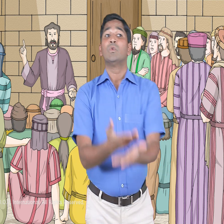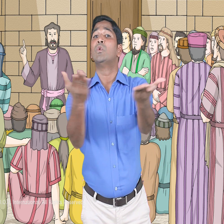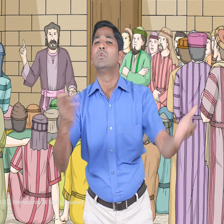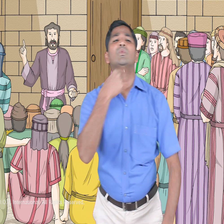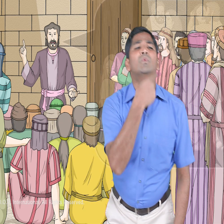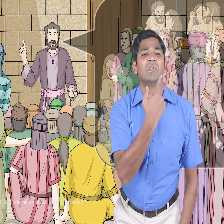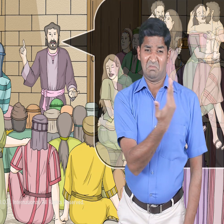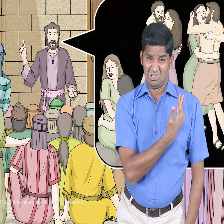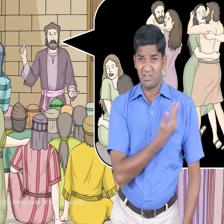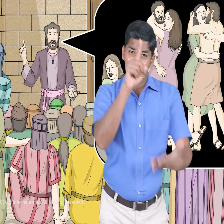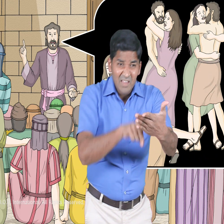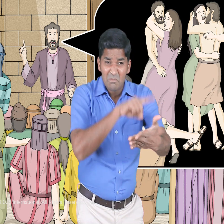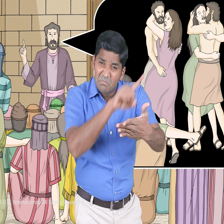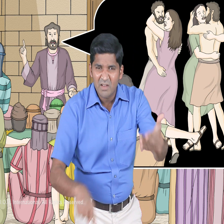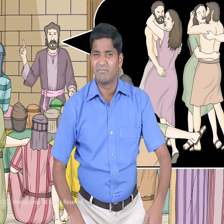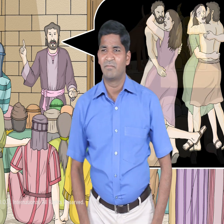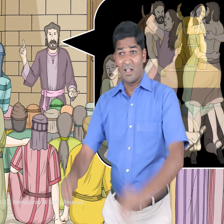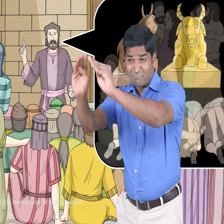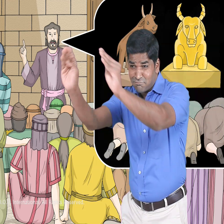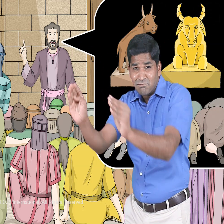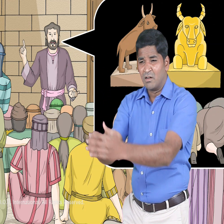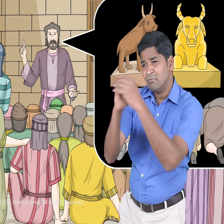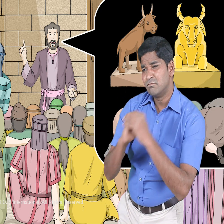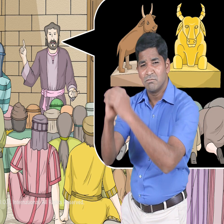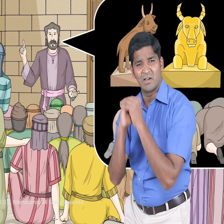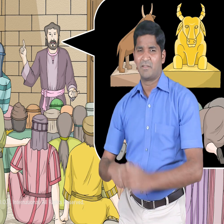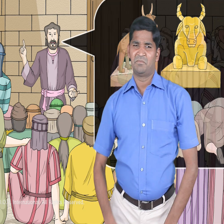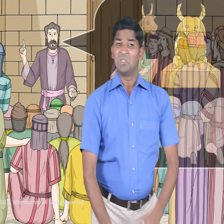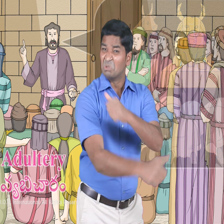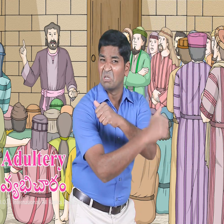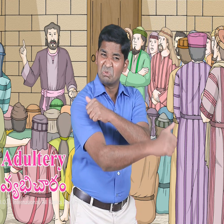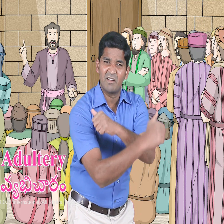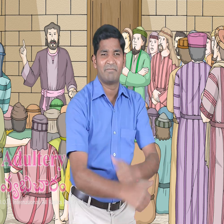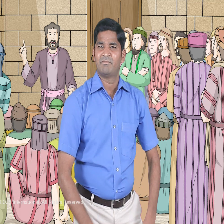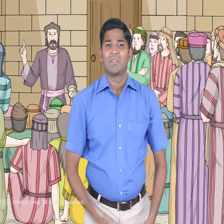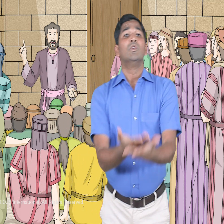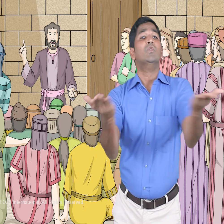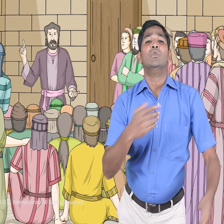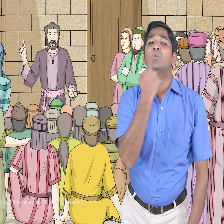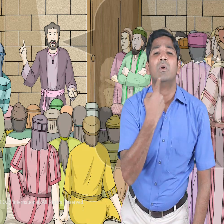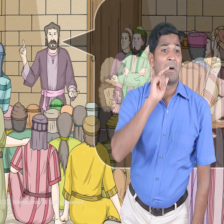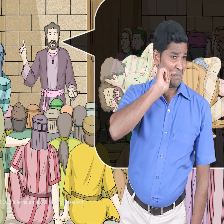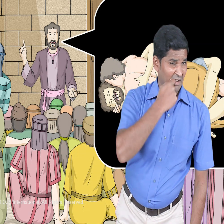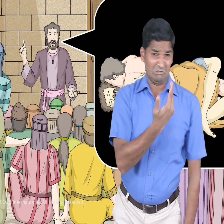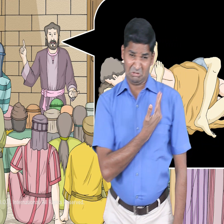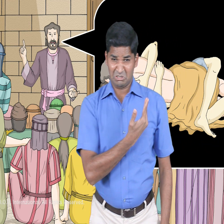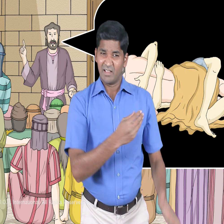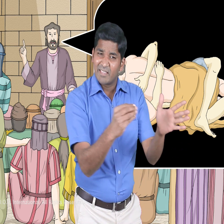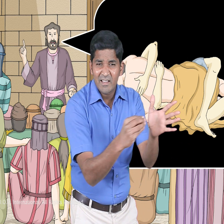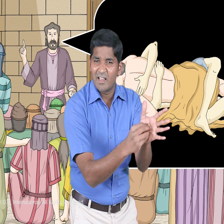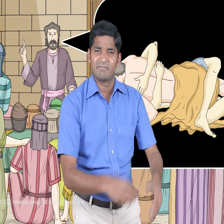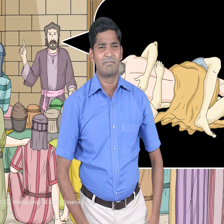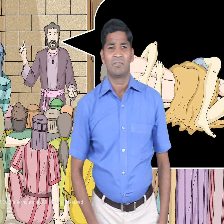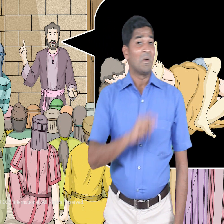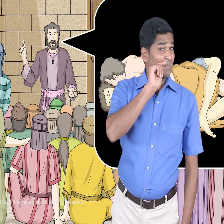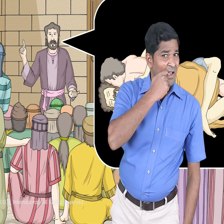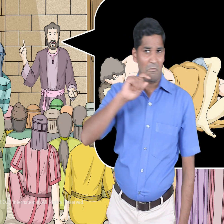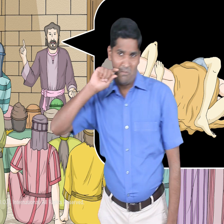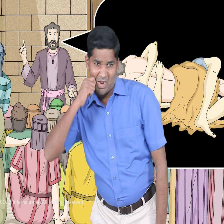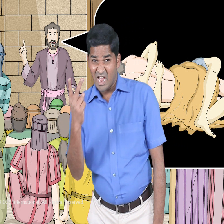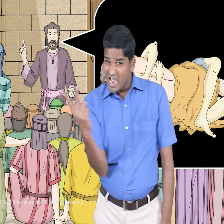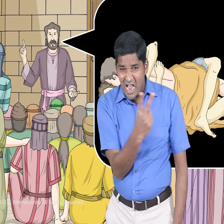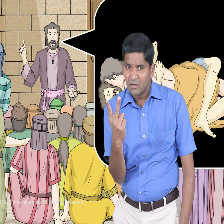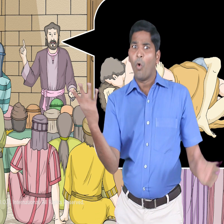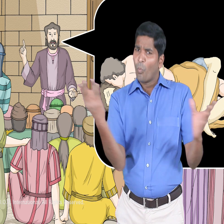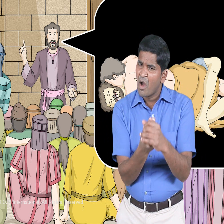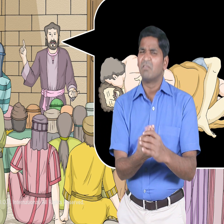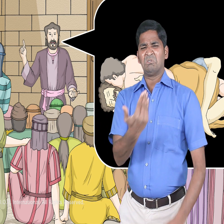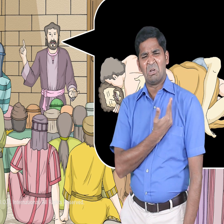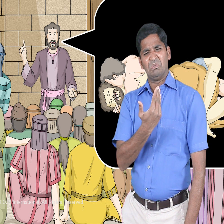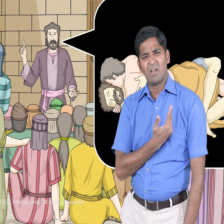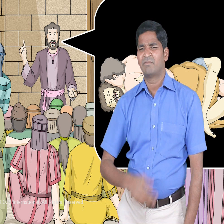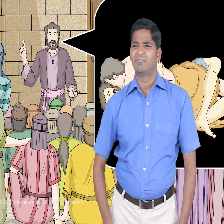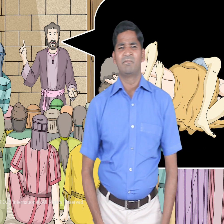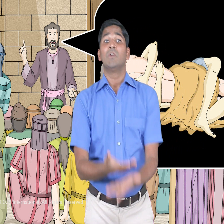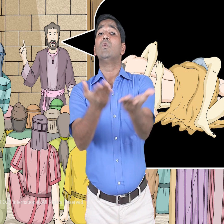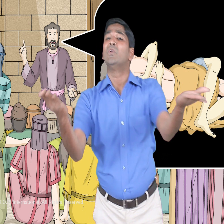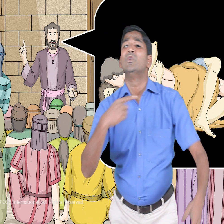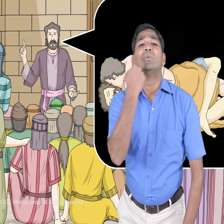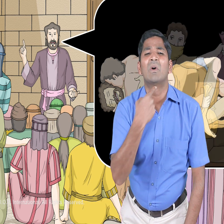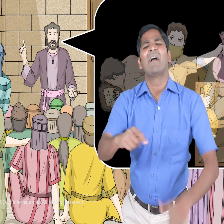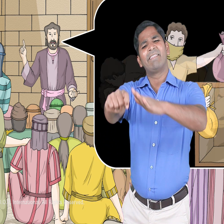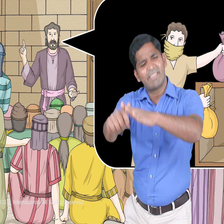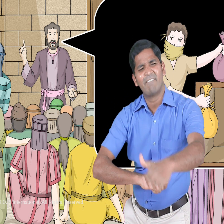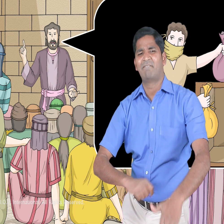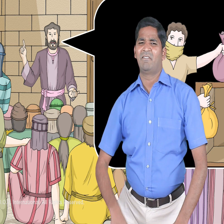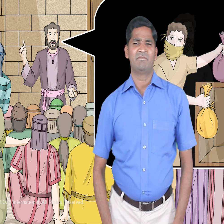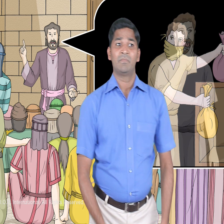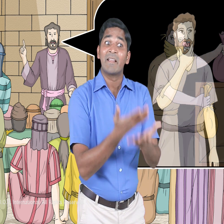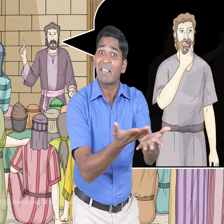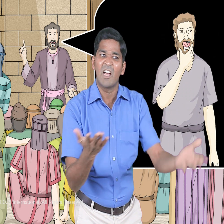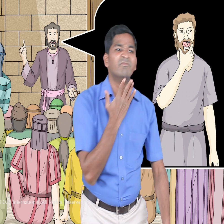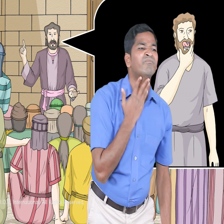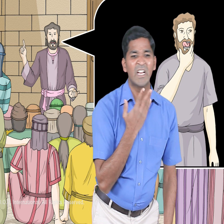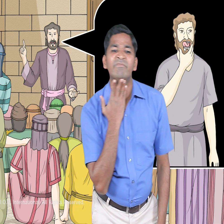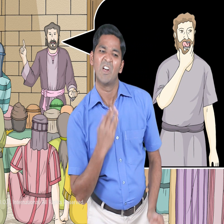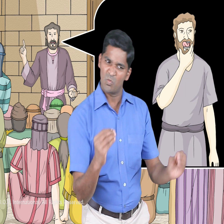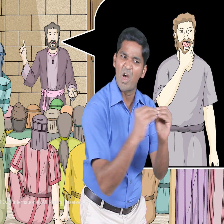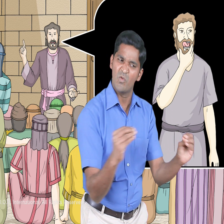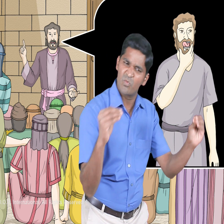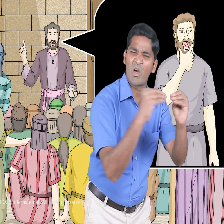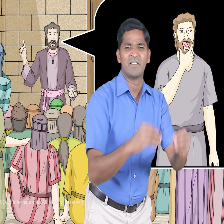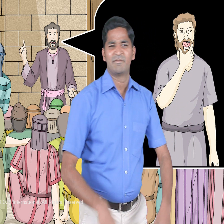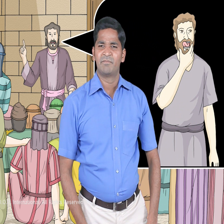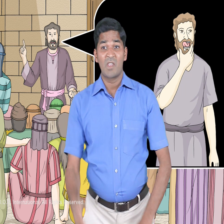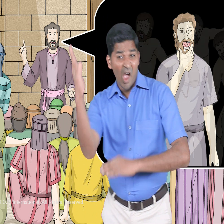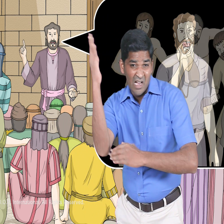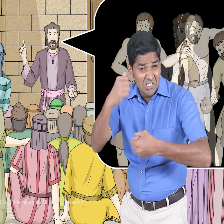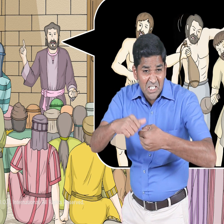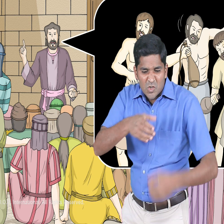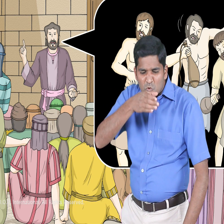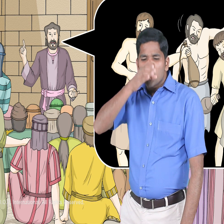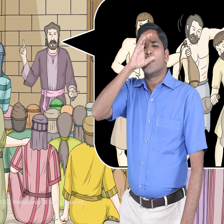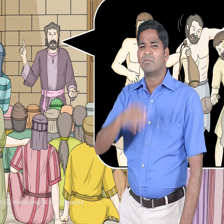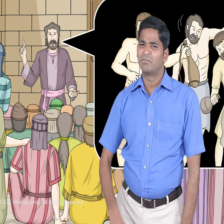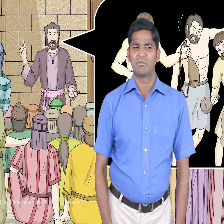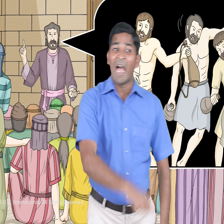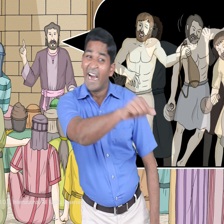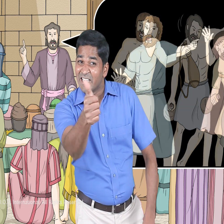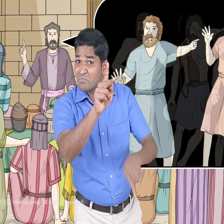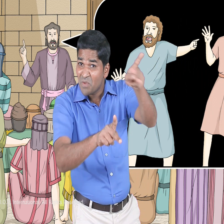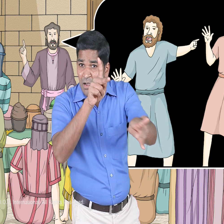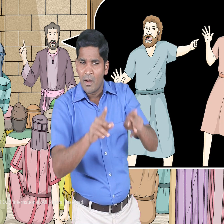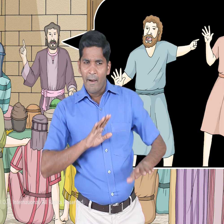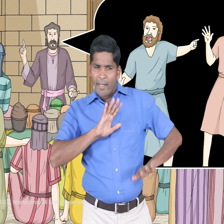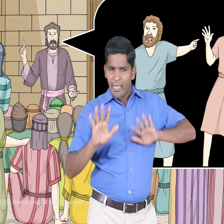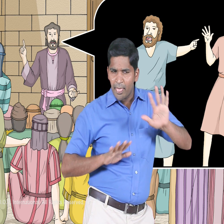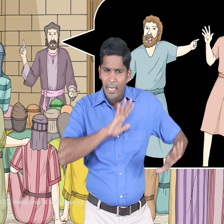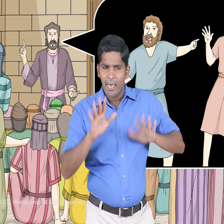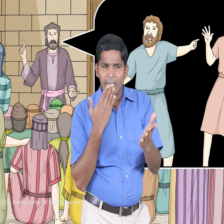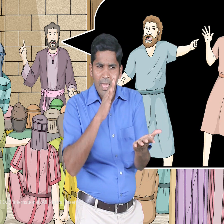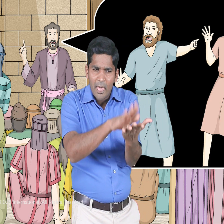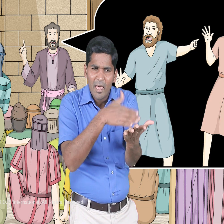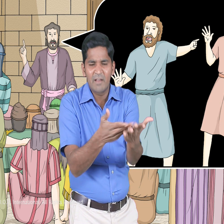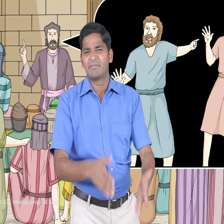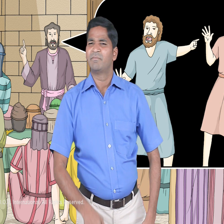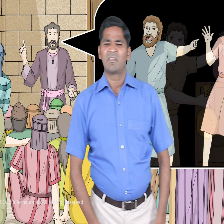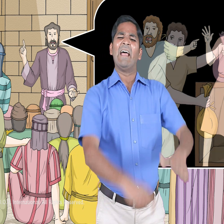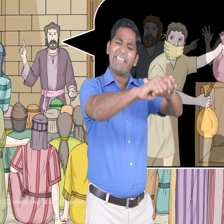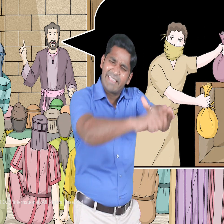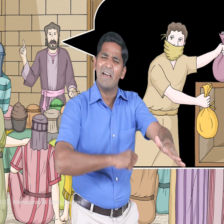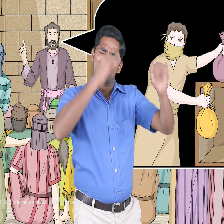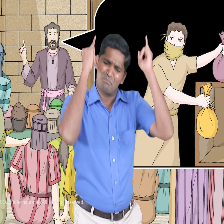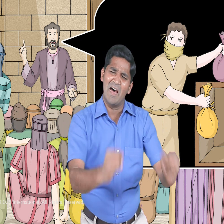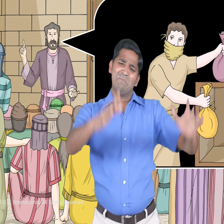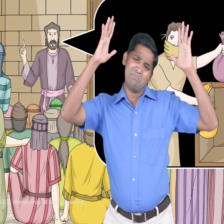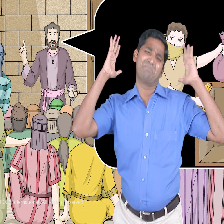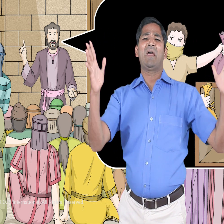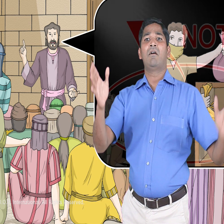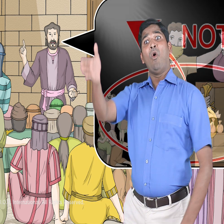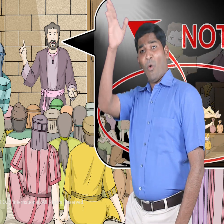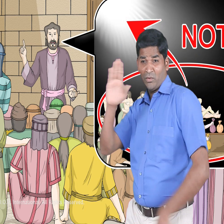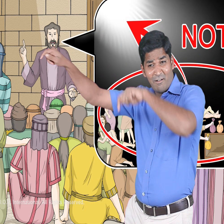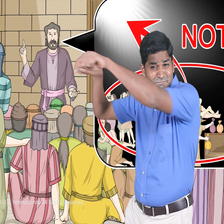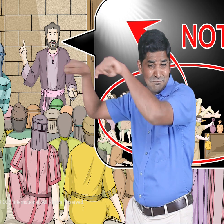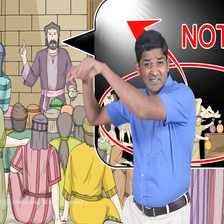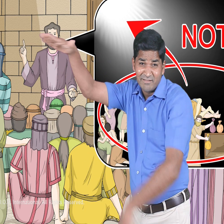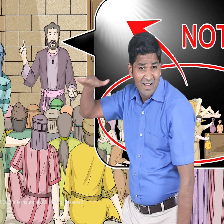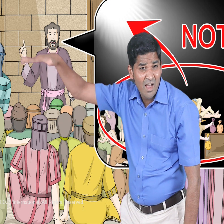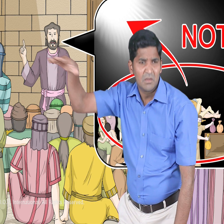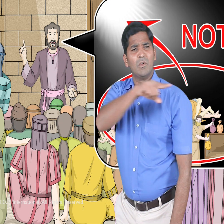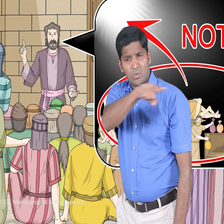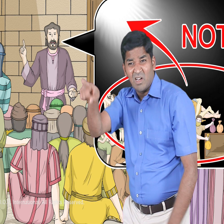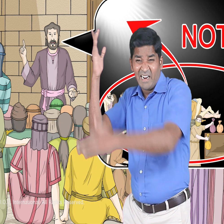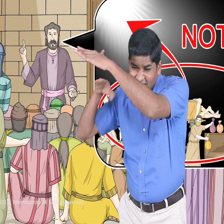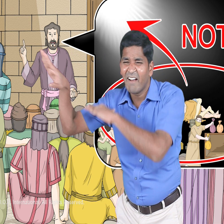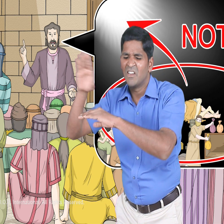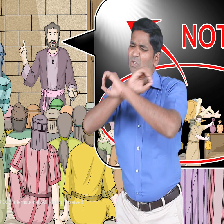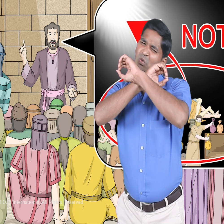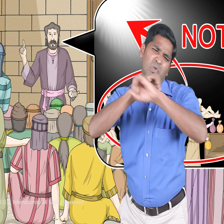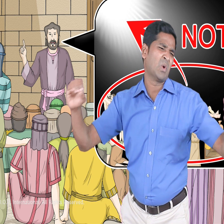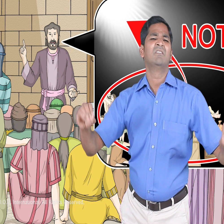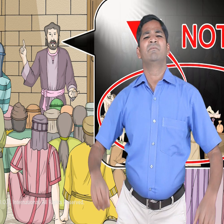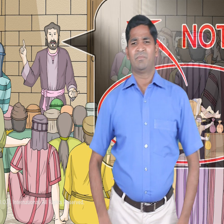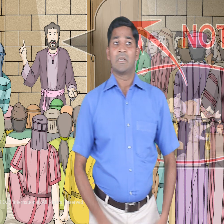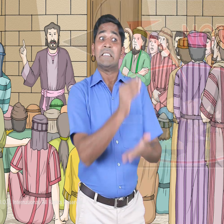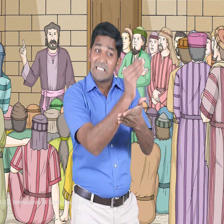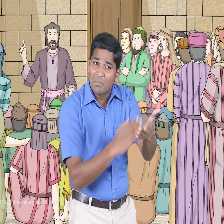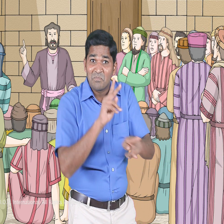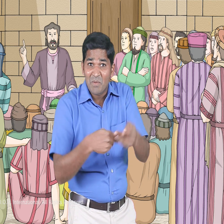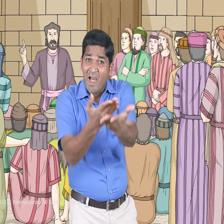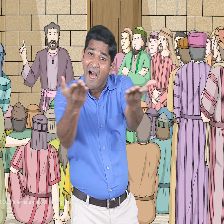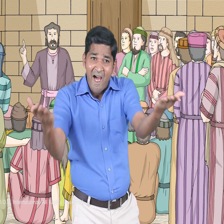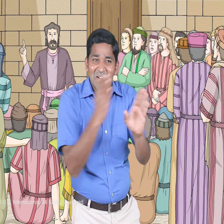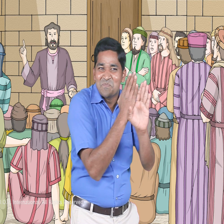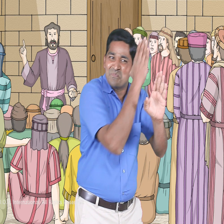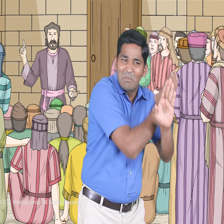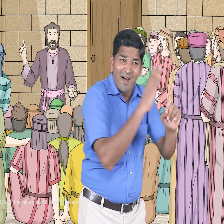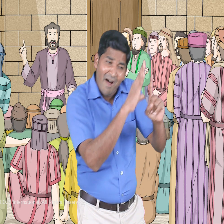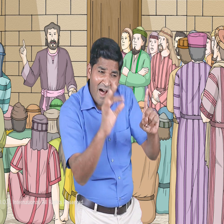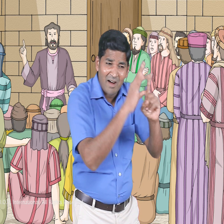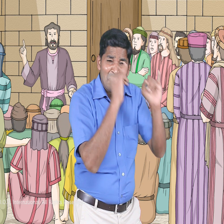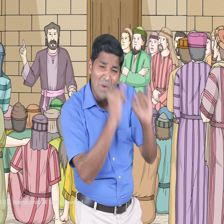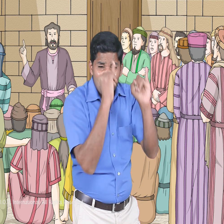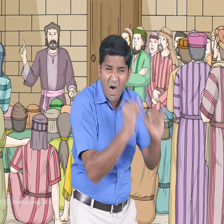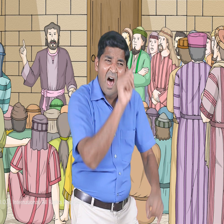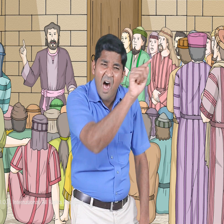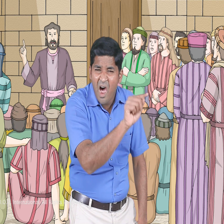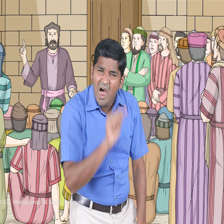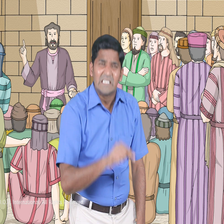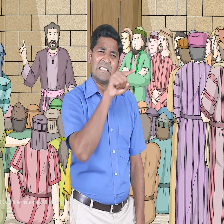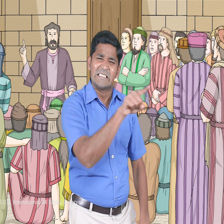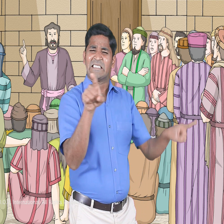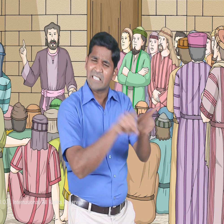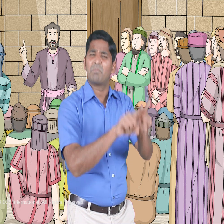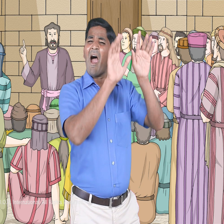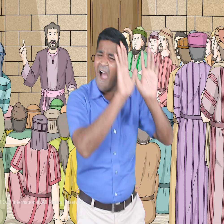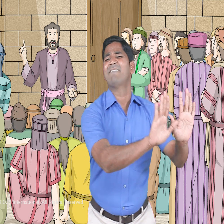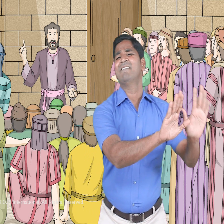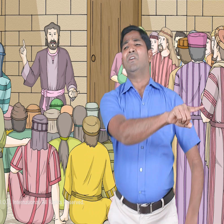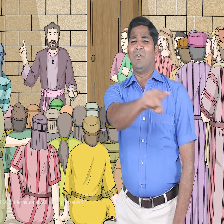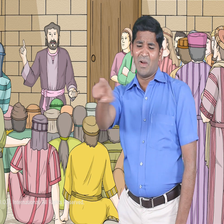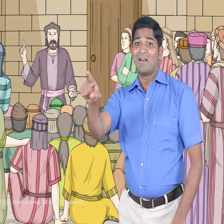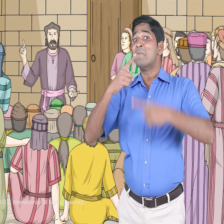Do not be deceived: Neither the sexually immoral, nor idolaters, nor adulterers, nor men who submit to or perform homosexual acts, nor thieves, nor the greedy, nor drunkards, nor verbal abusers, nor swindlers, will inherit the kingdom of God.